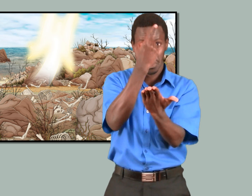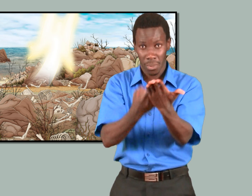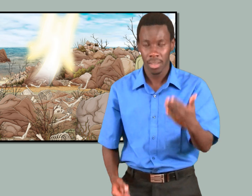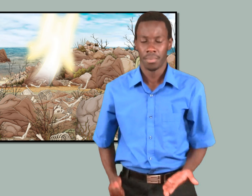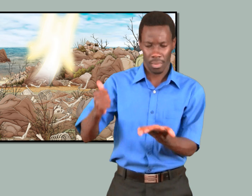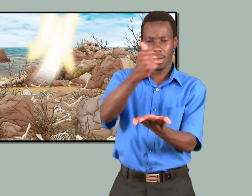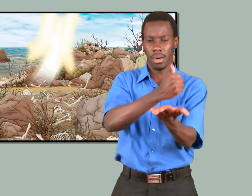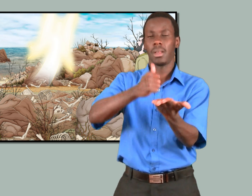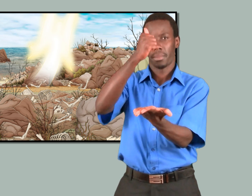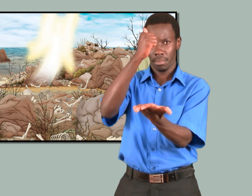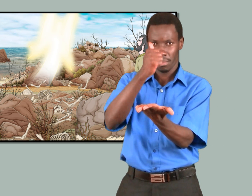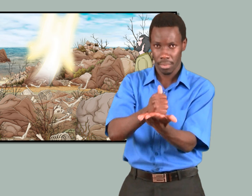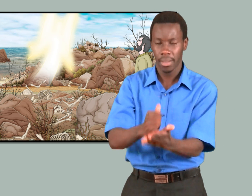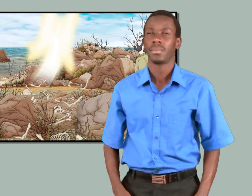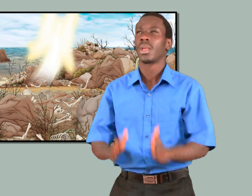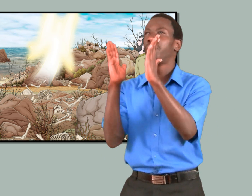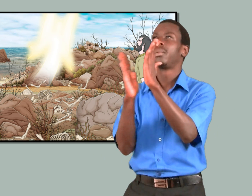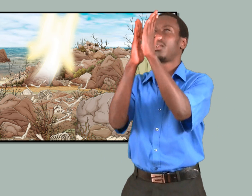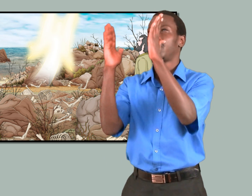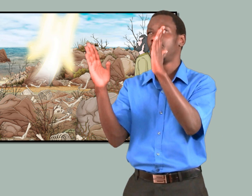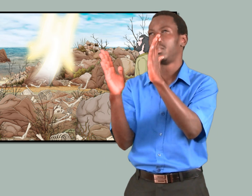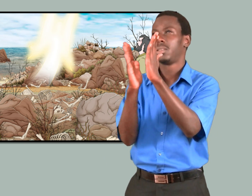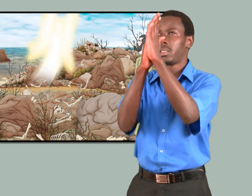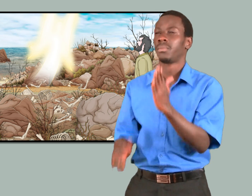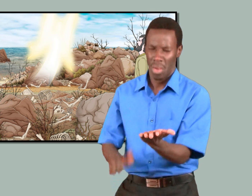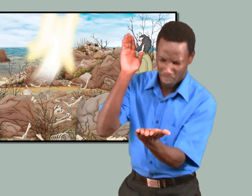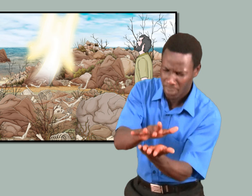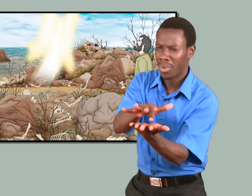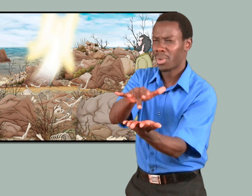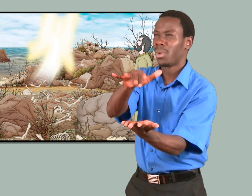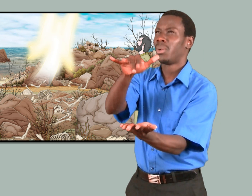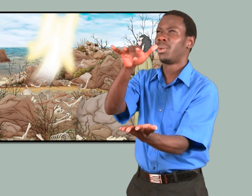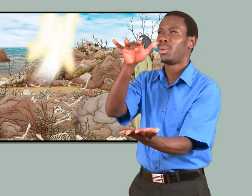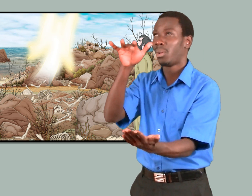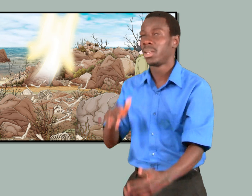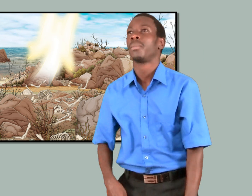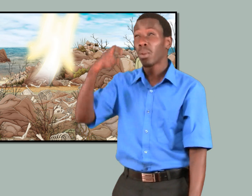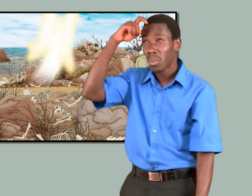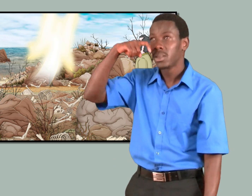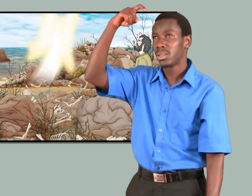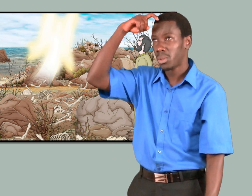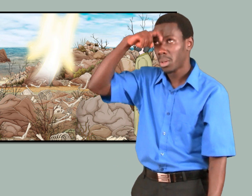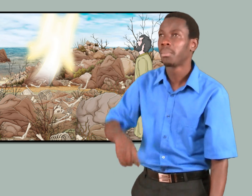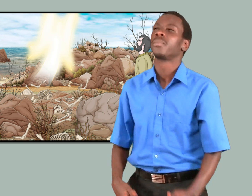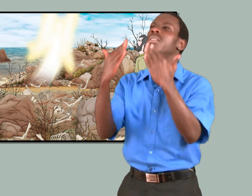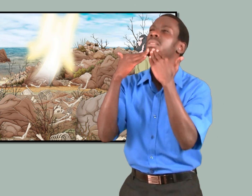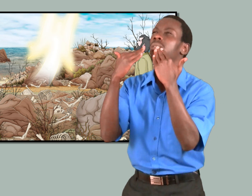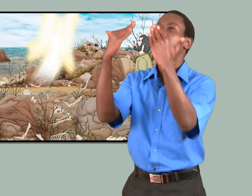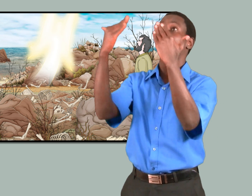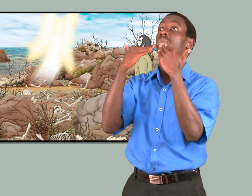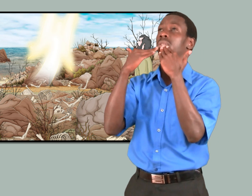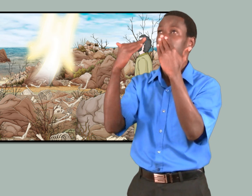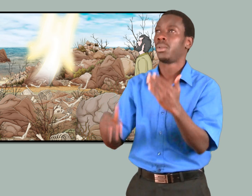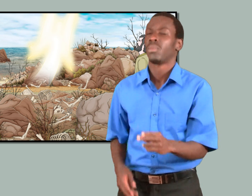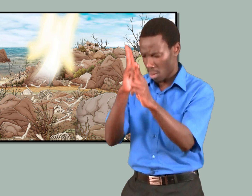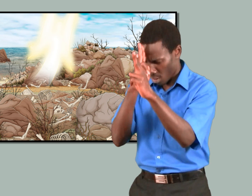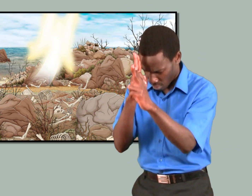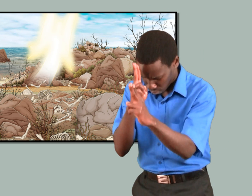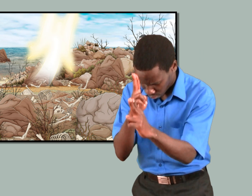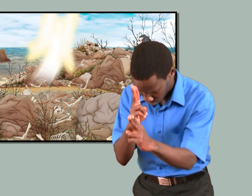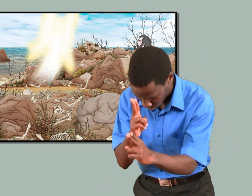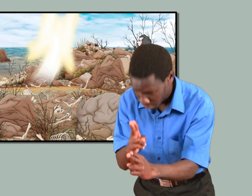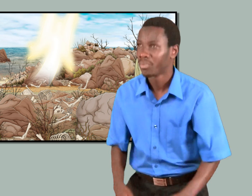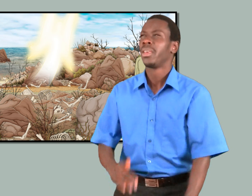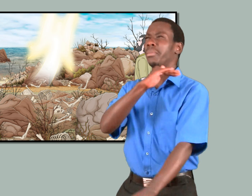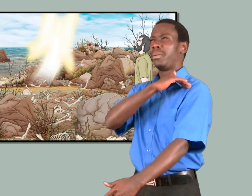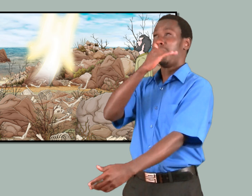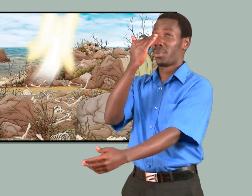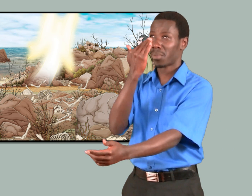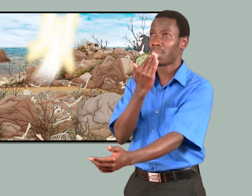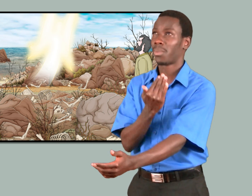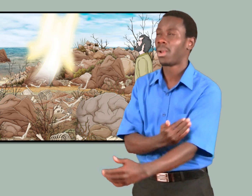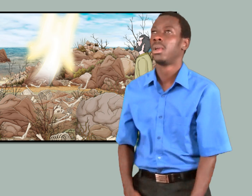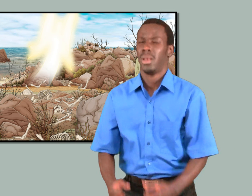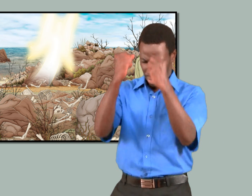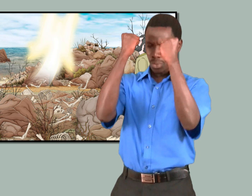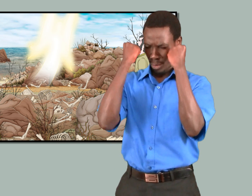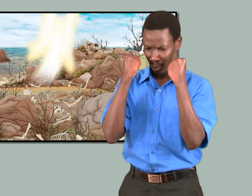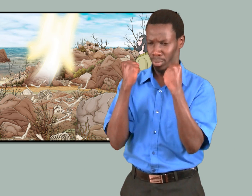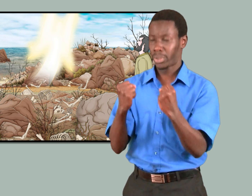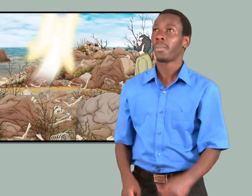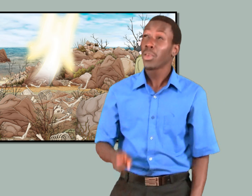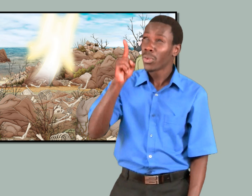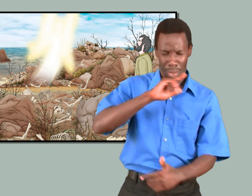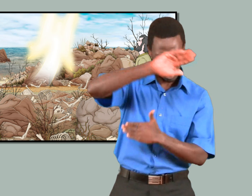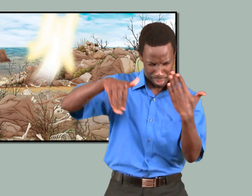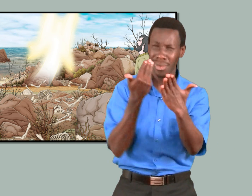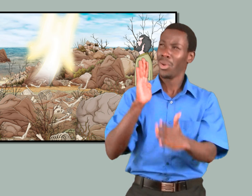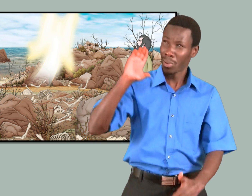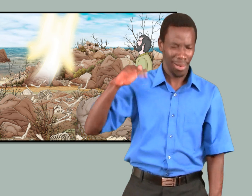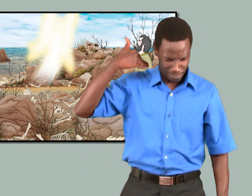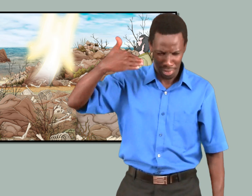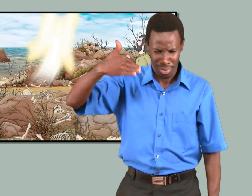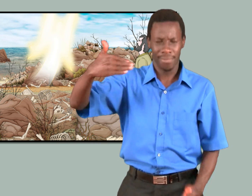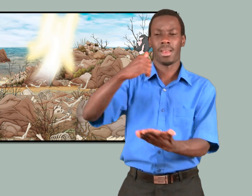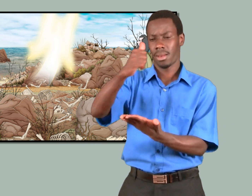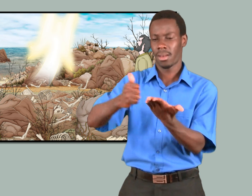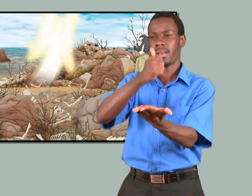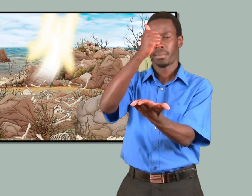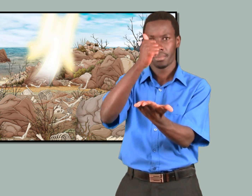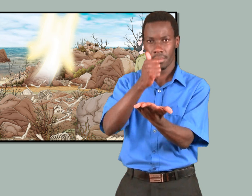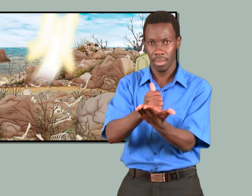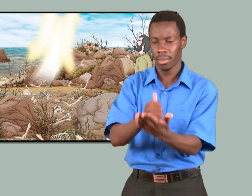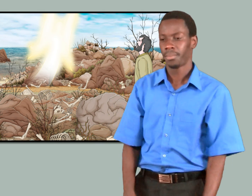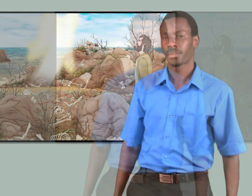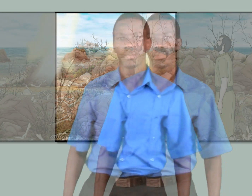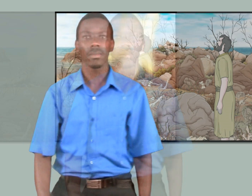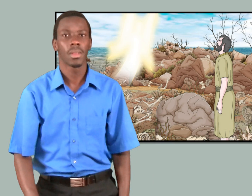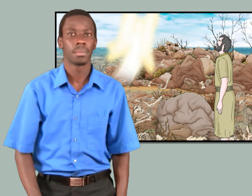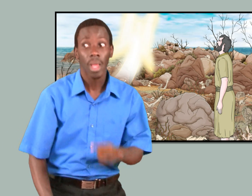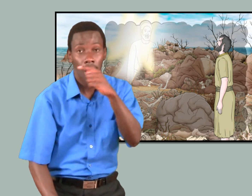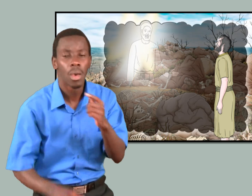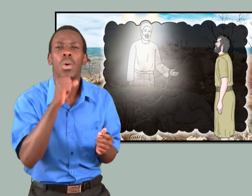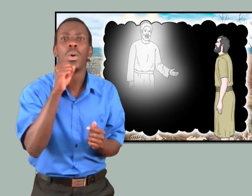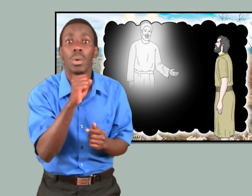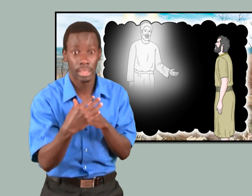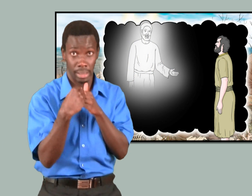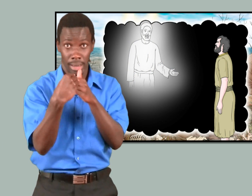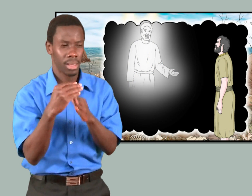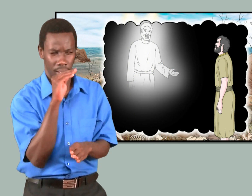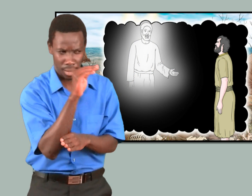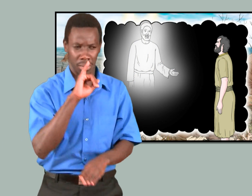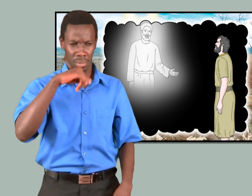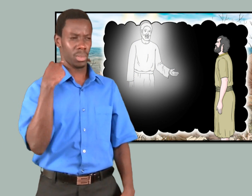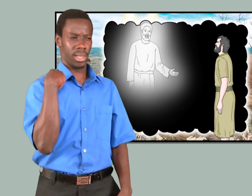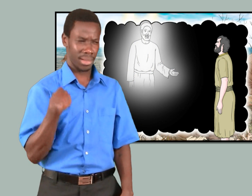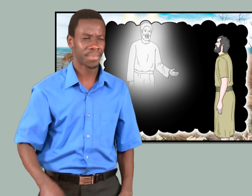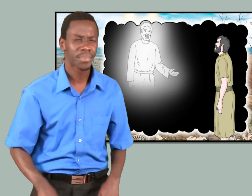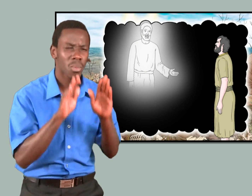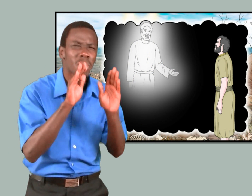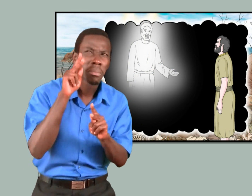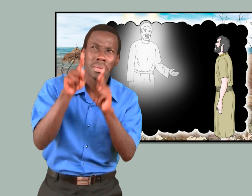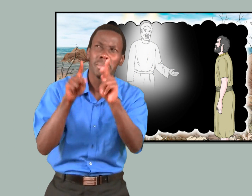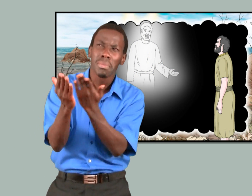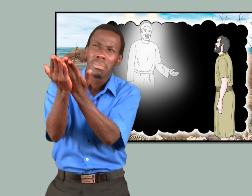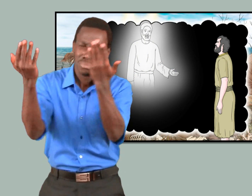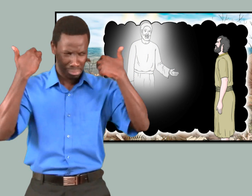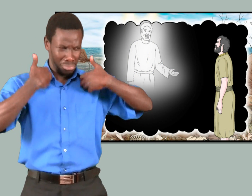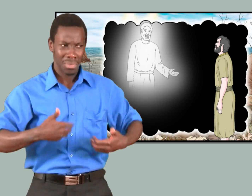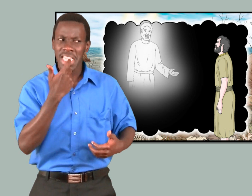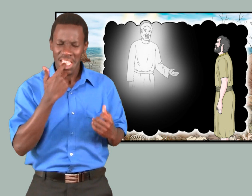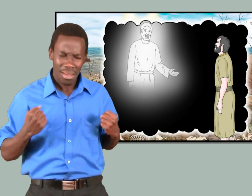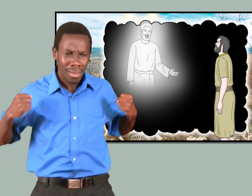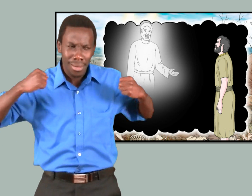And they fell facedown before the throne and worshiped God, saying, “Amen!